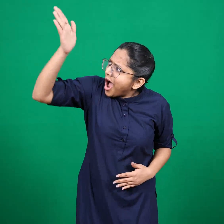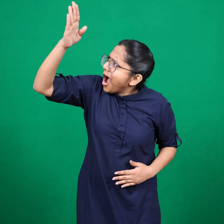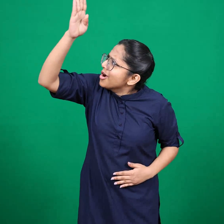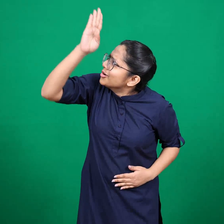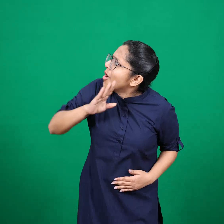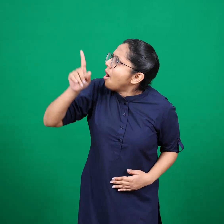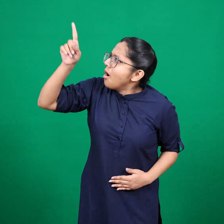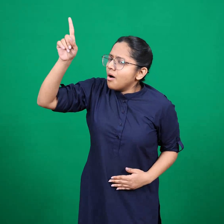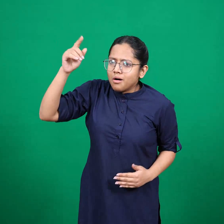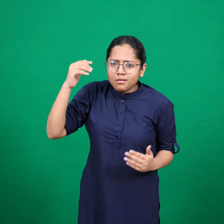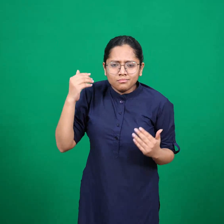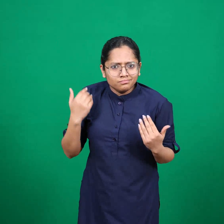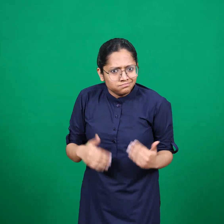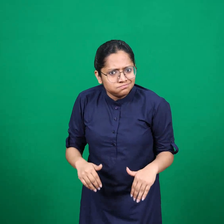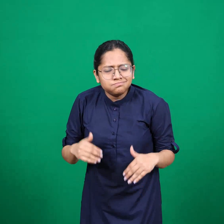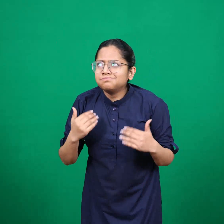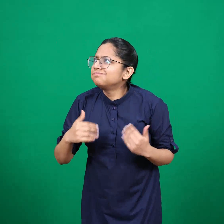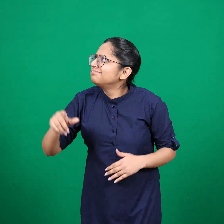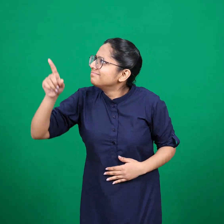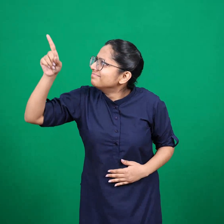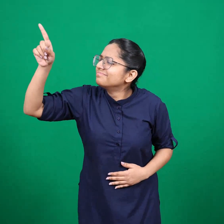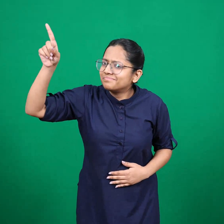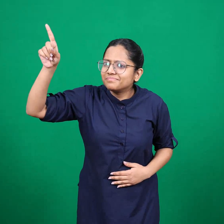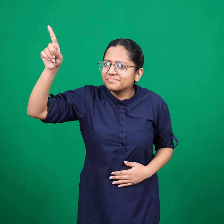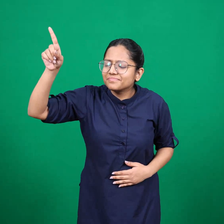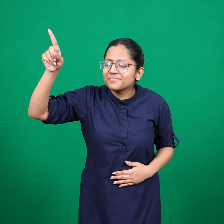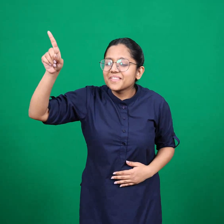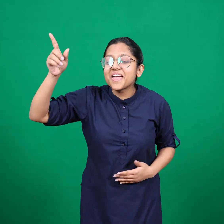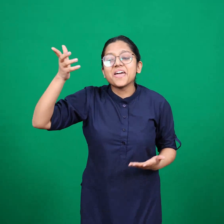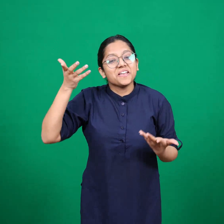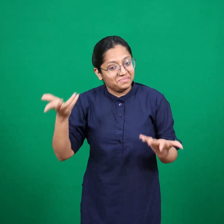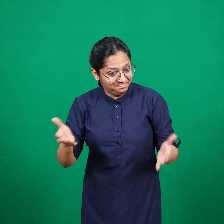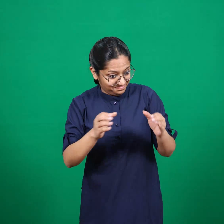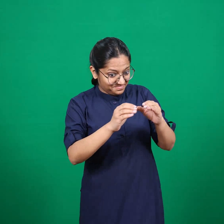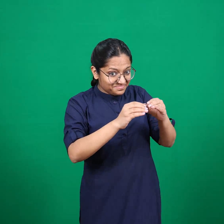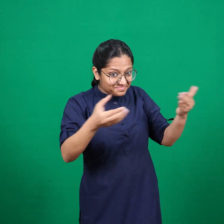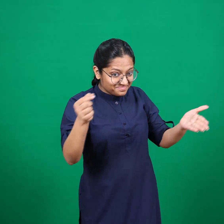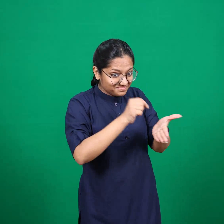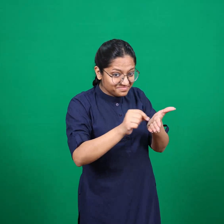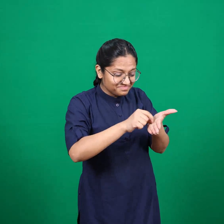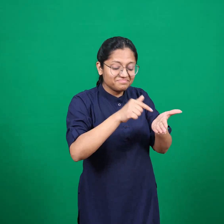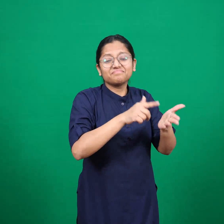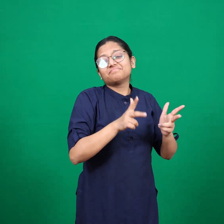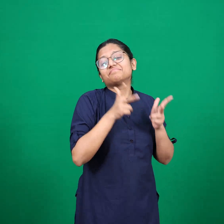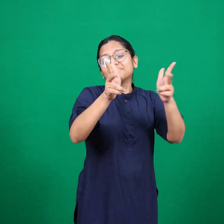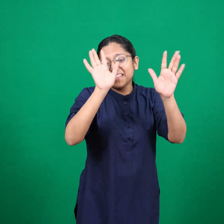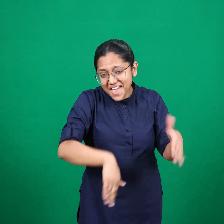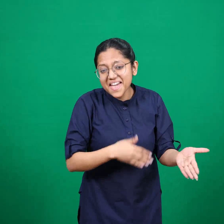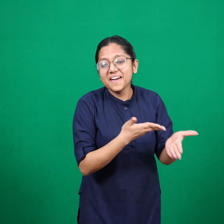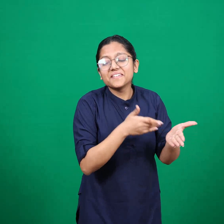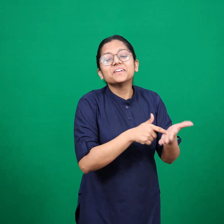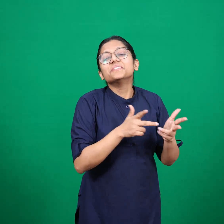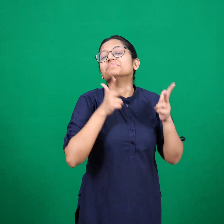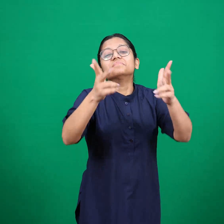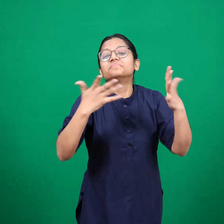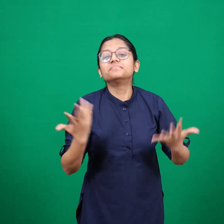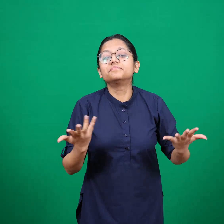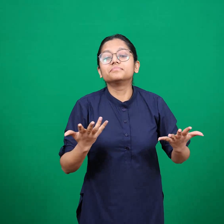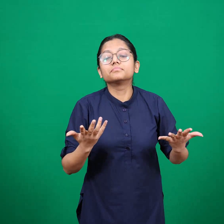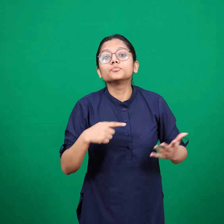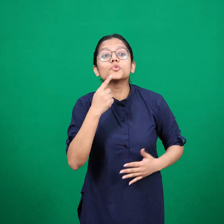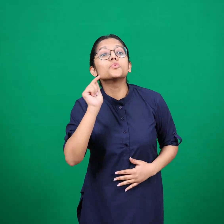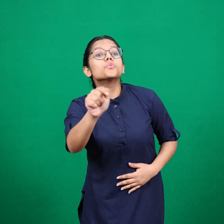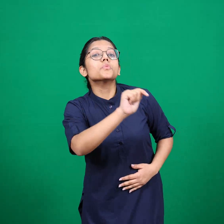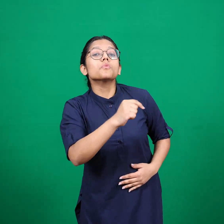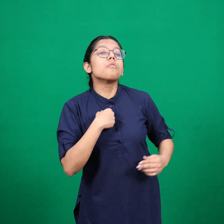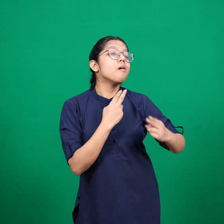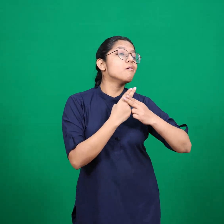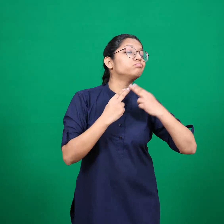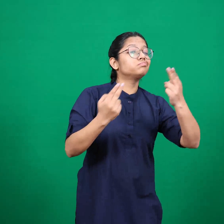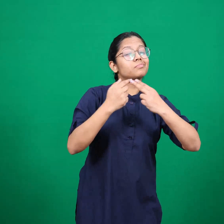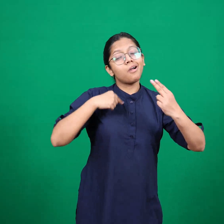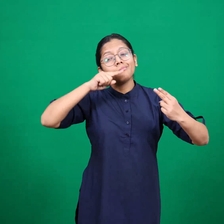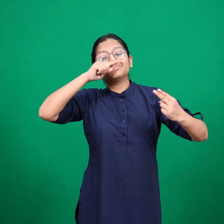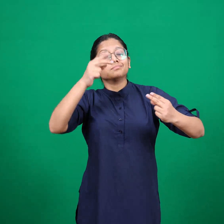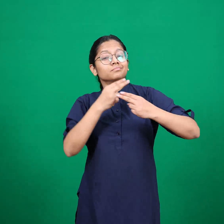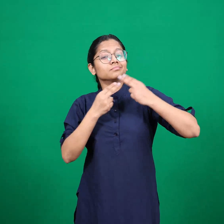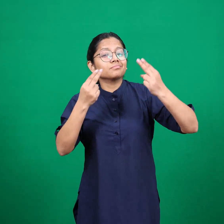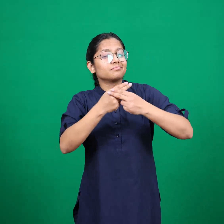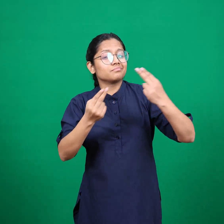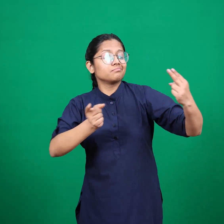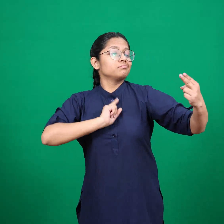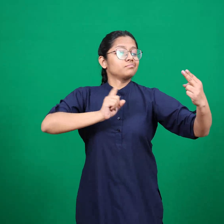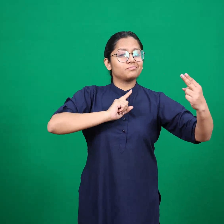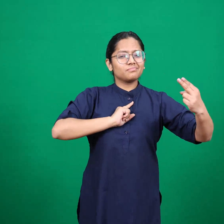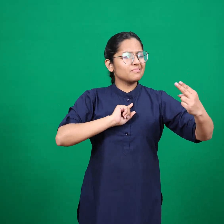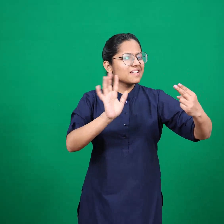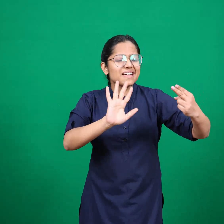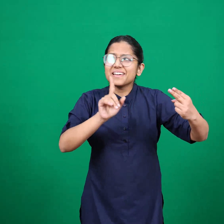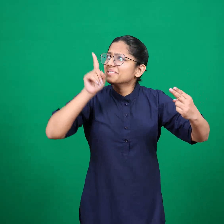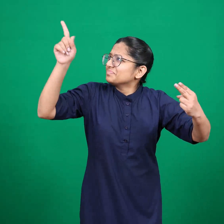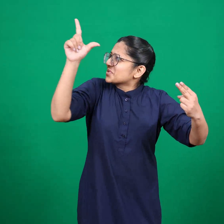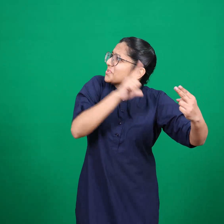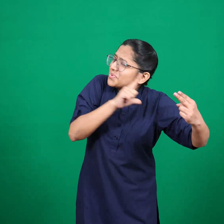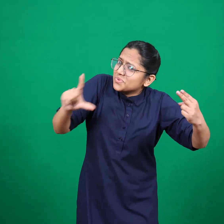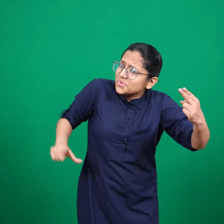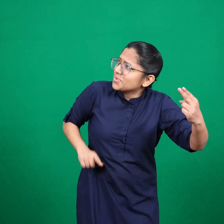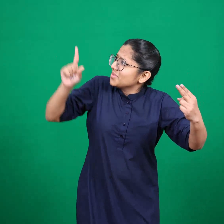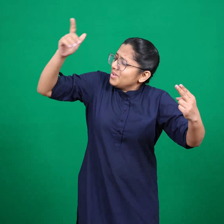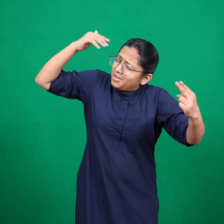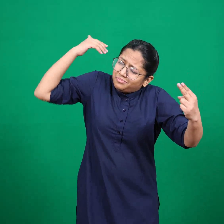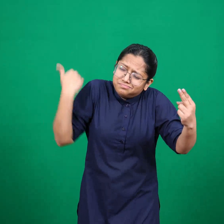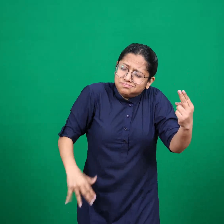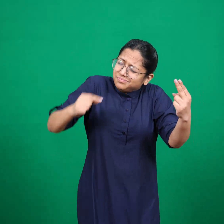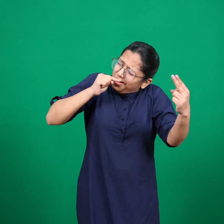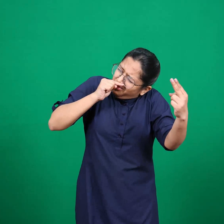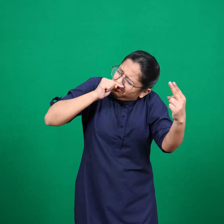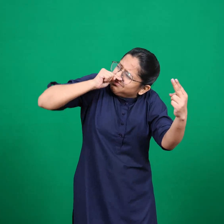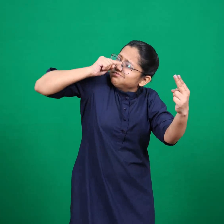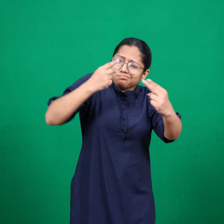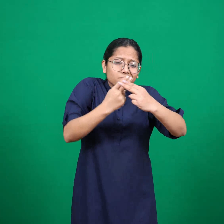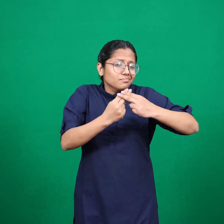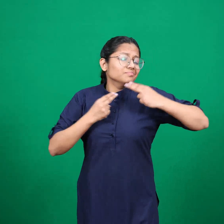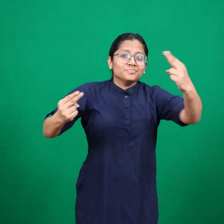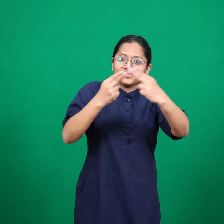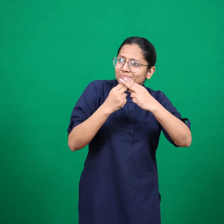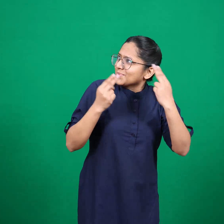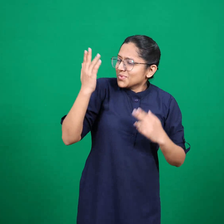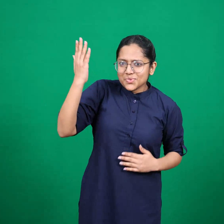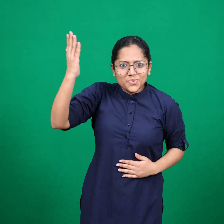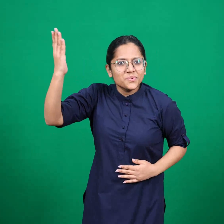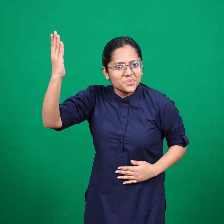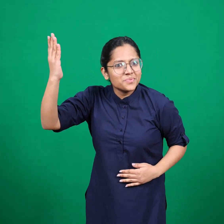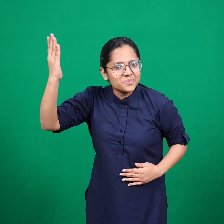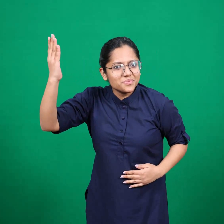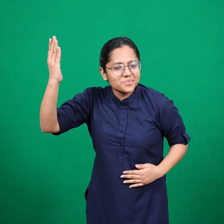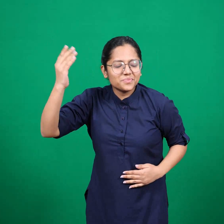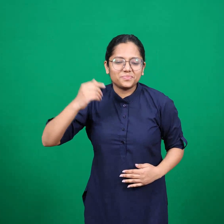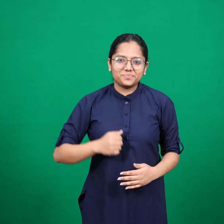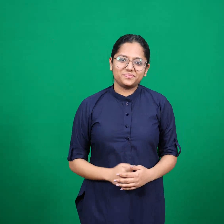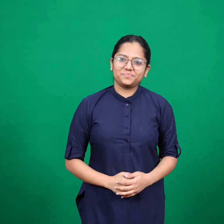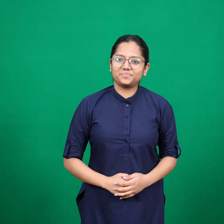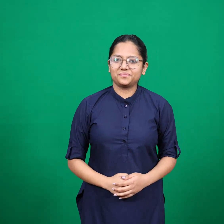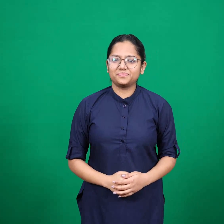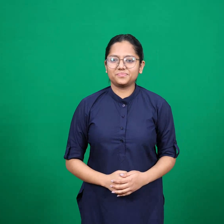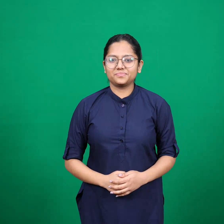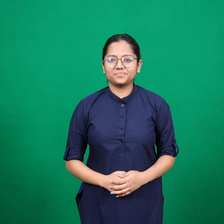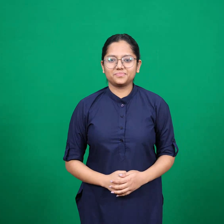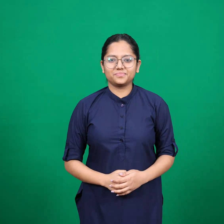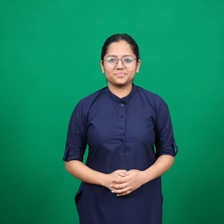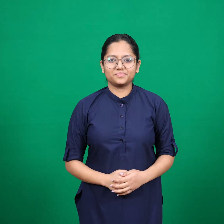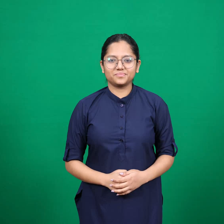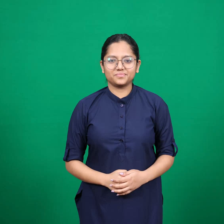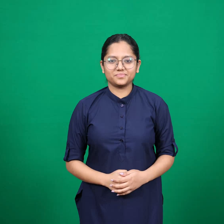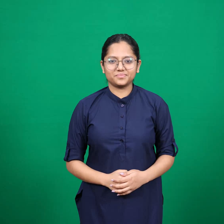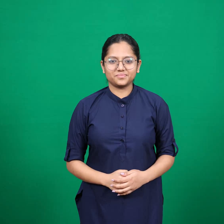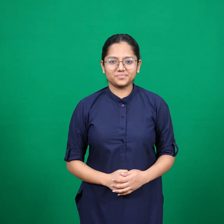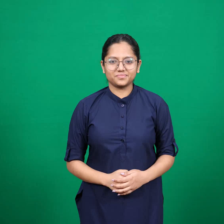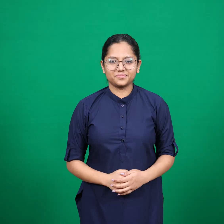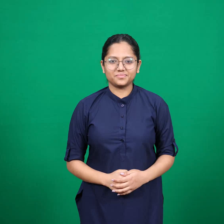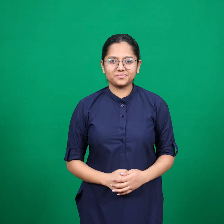Therefore, as it is written: "Let him who boasts boast in the Lord."